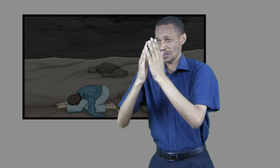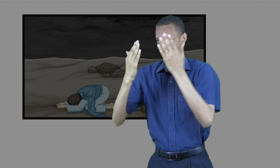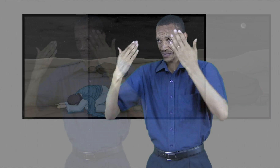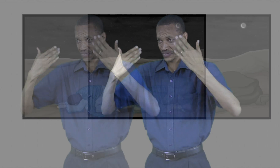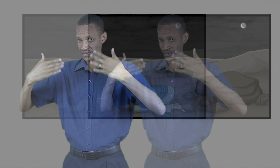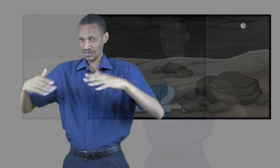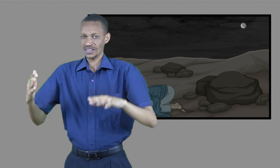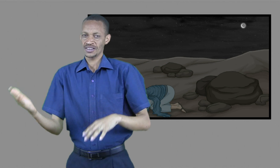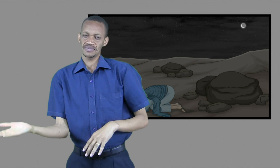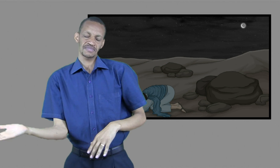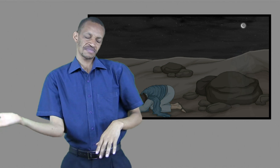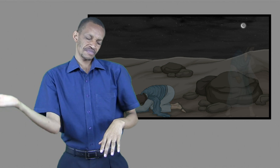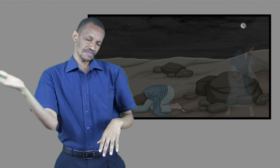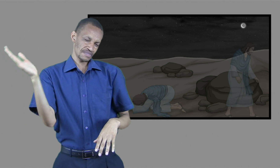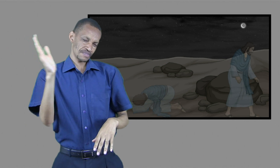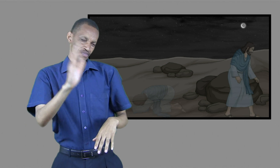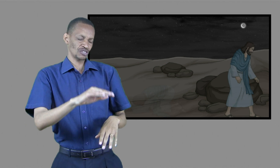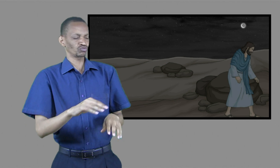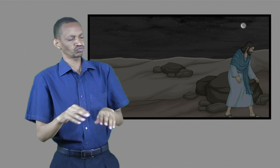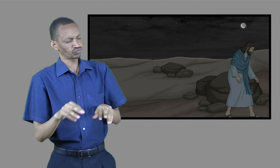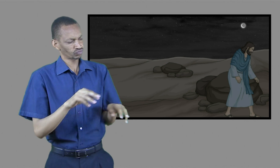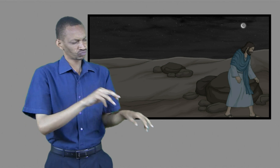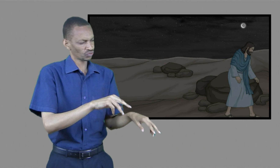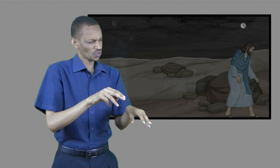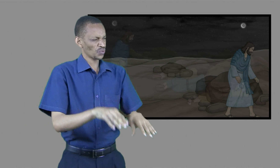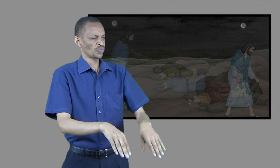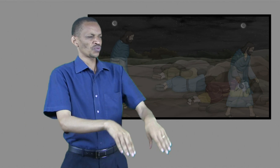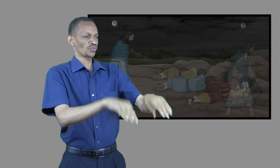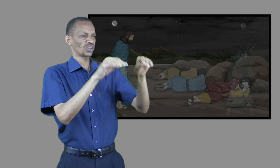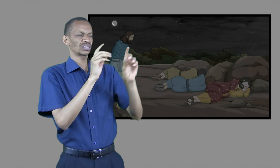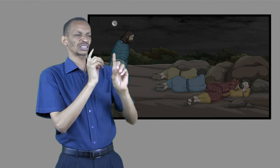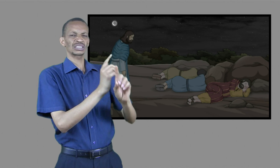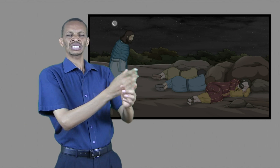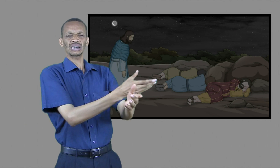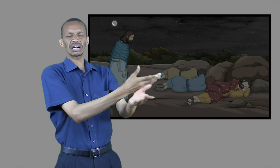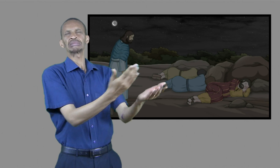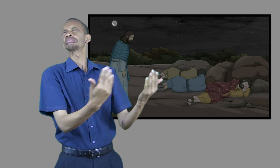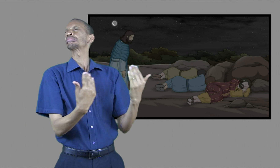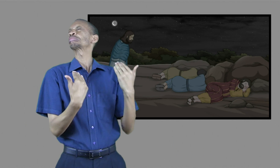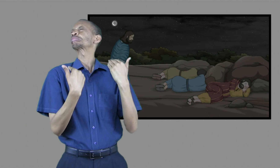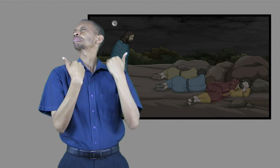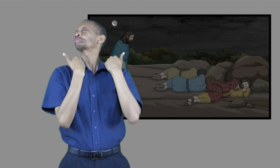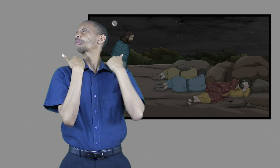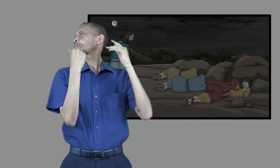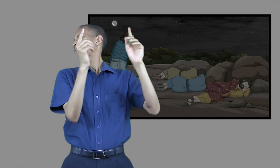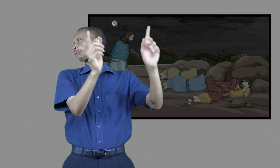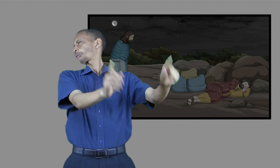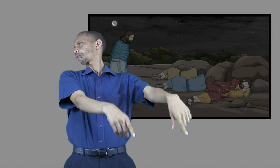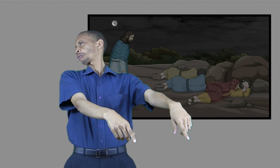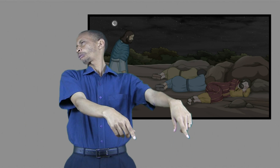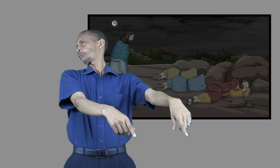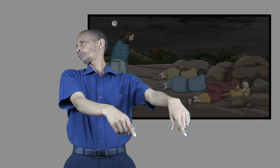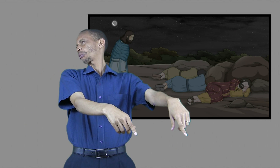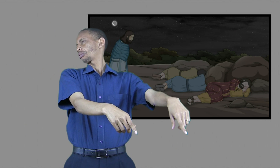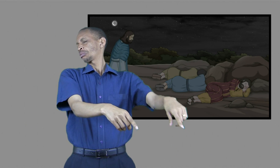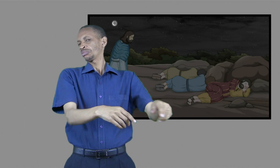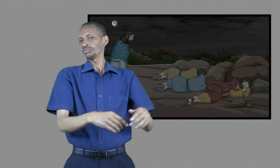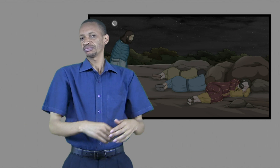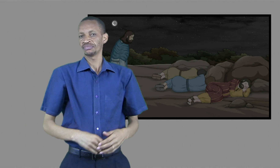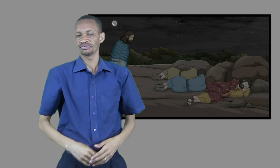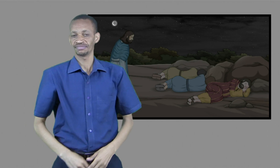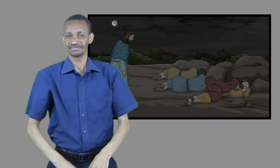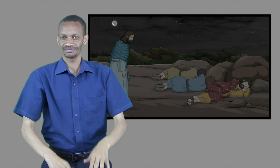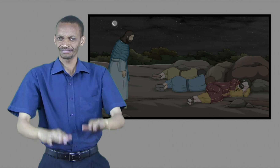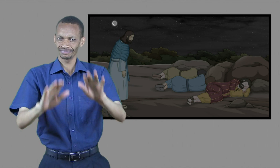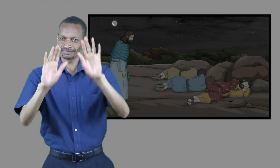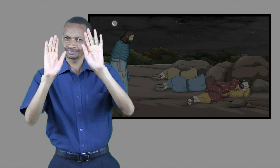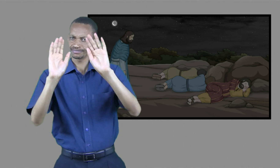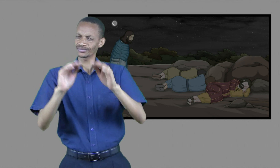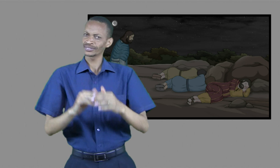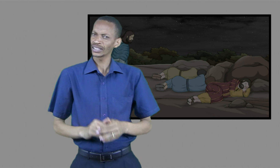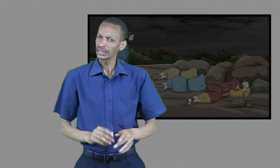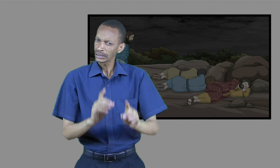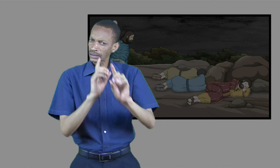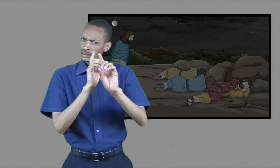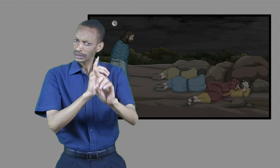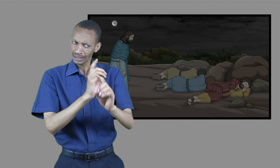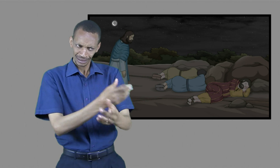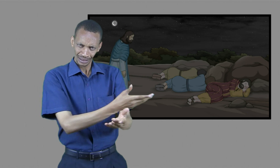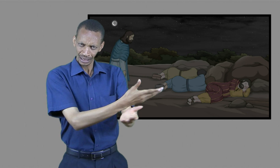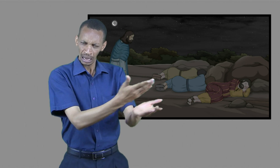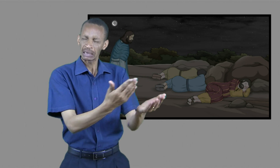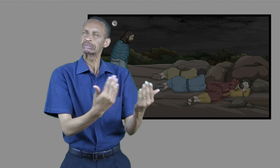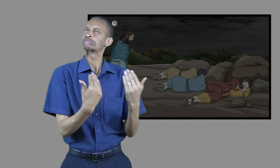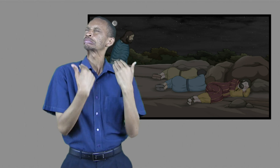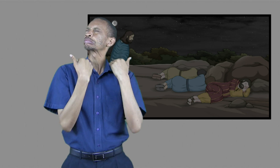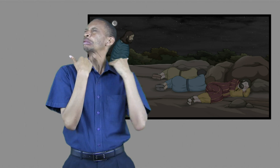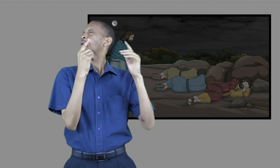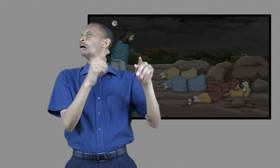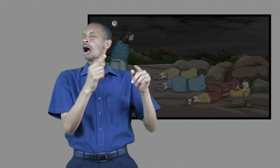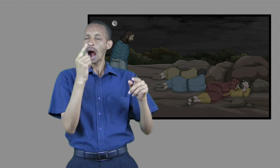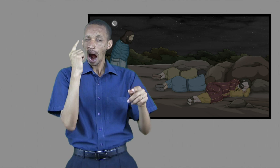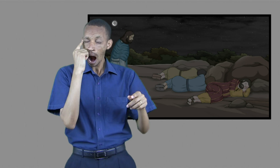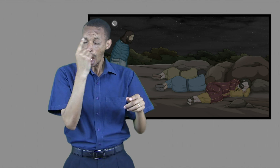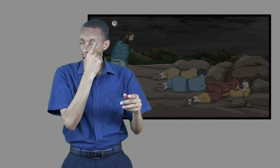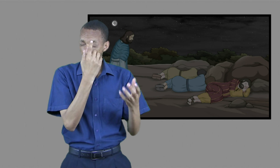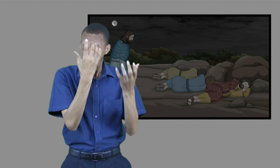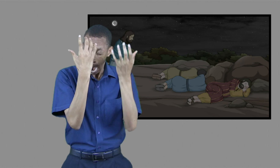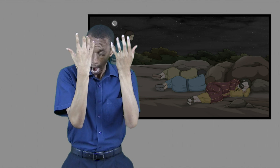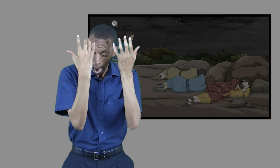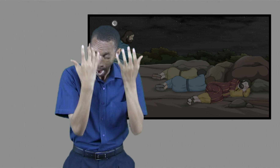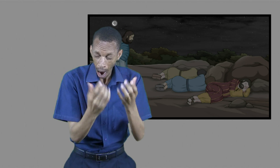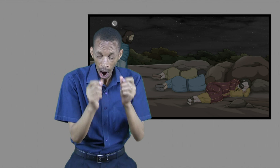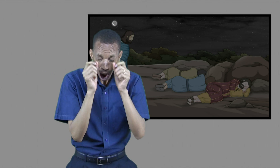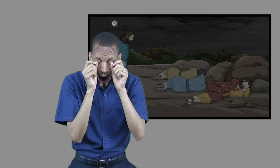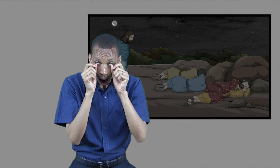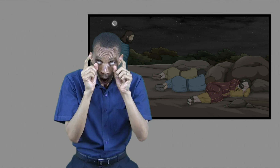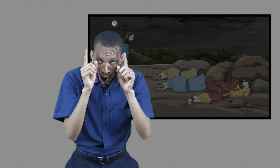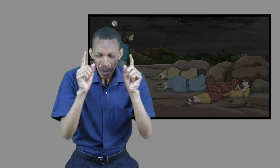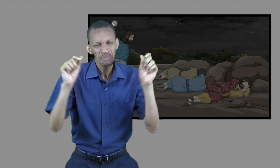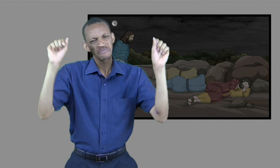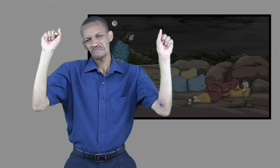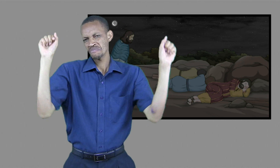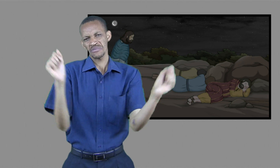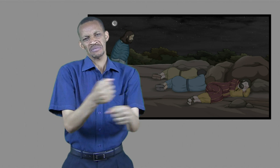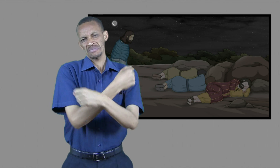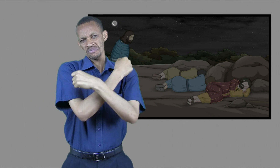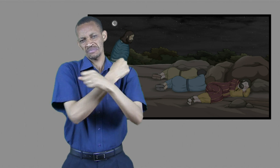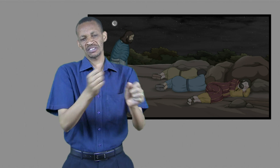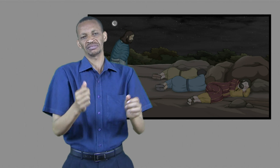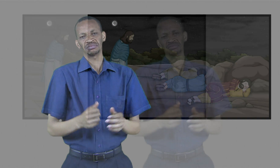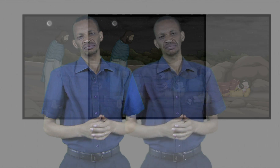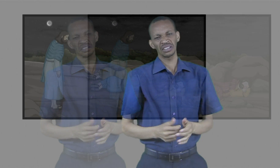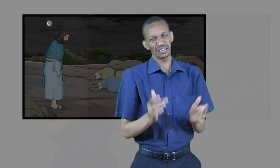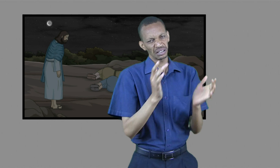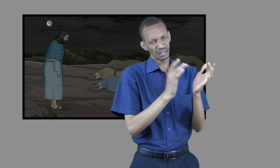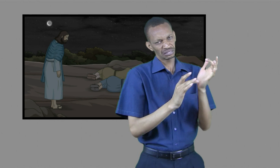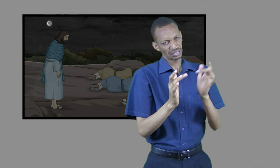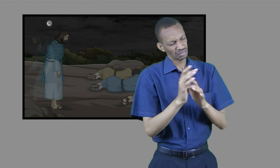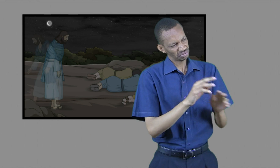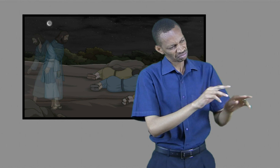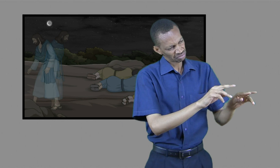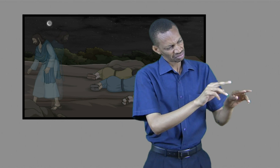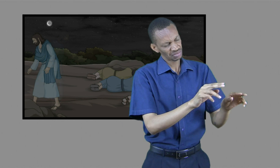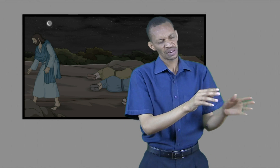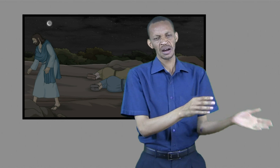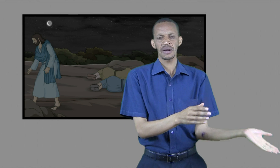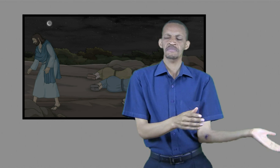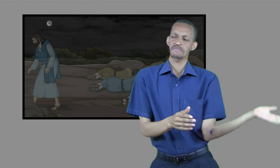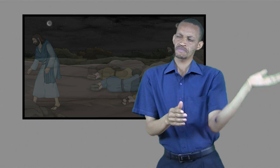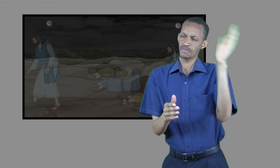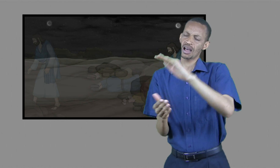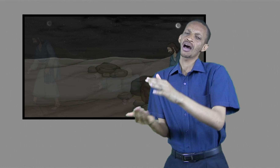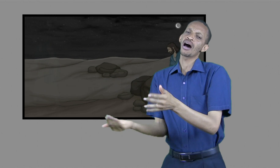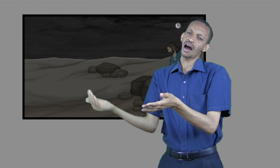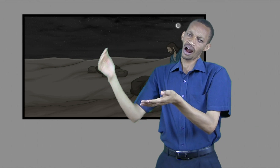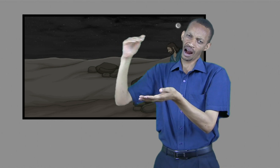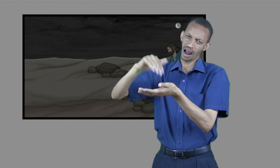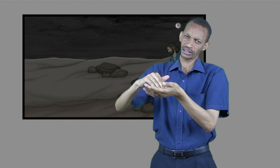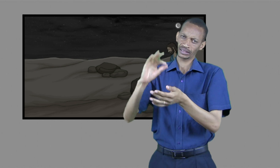And again Jesus returned and found them sleeping—for their eyes were heavy.